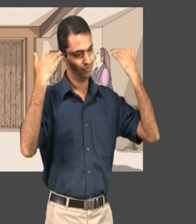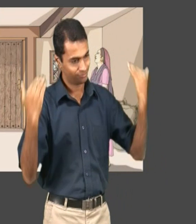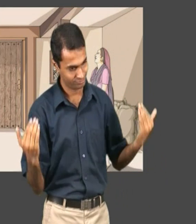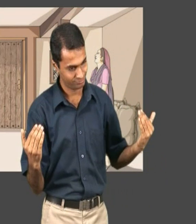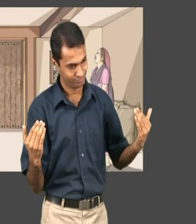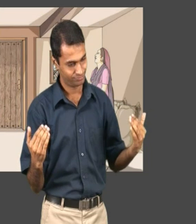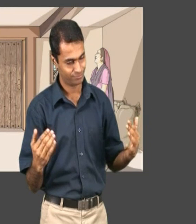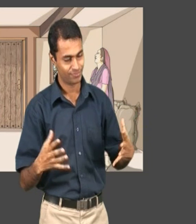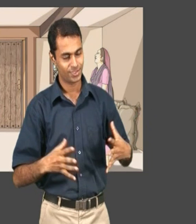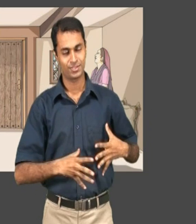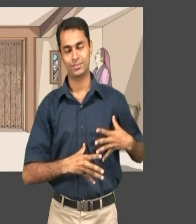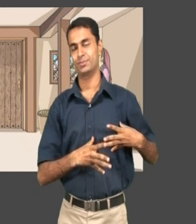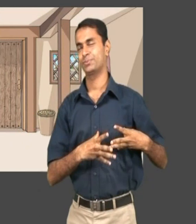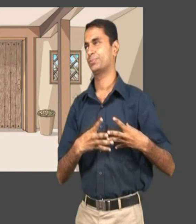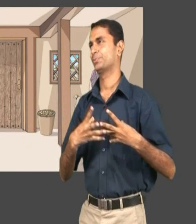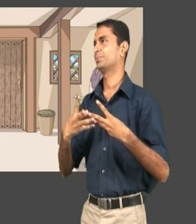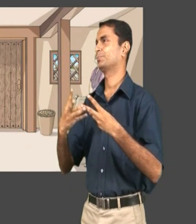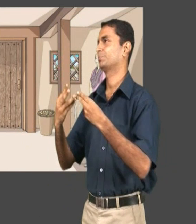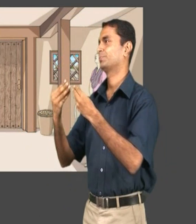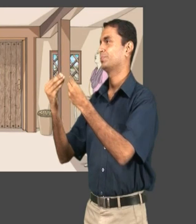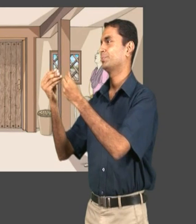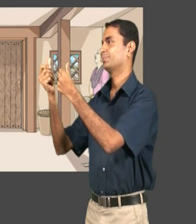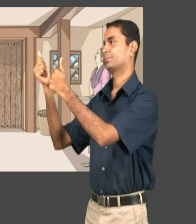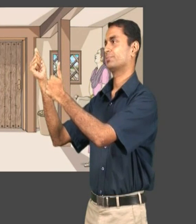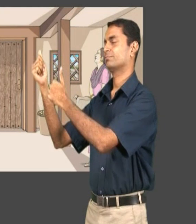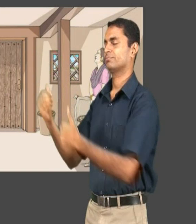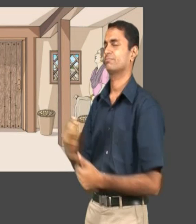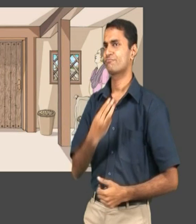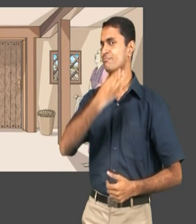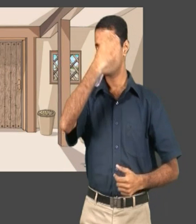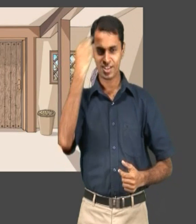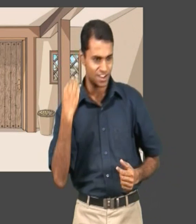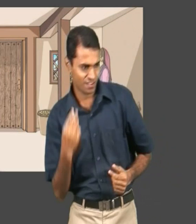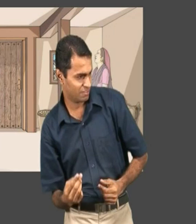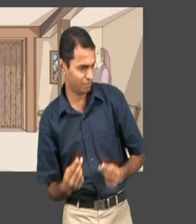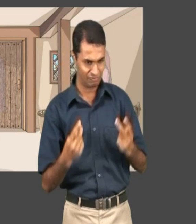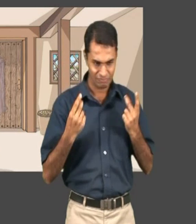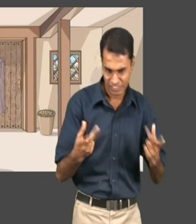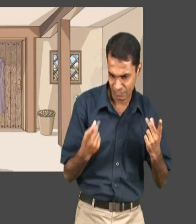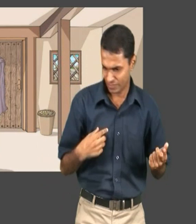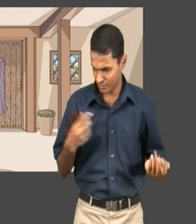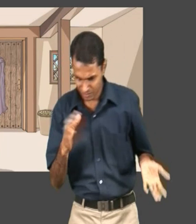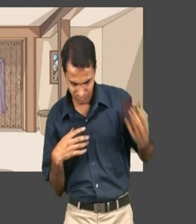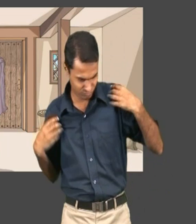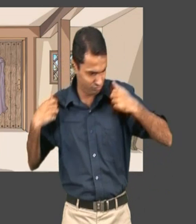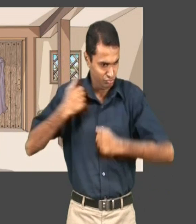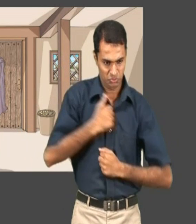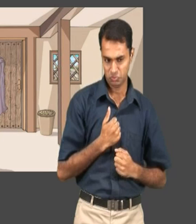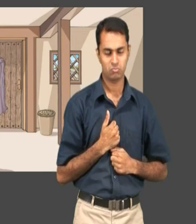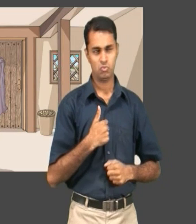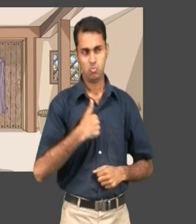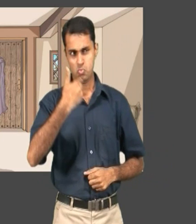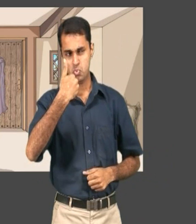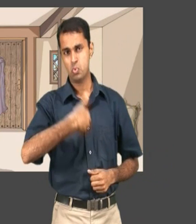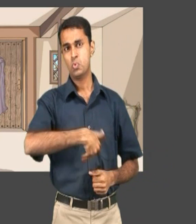Then the angel left her.